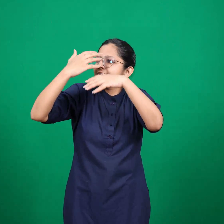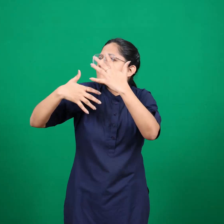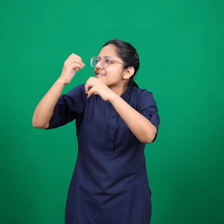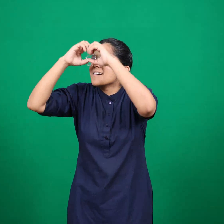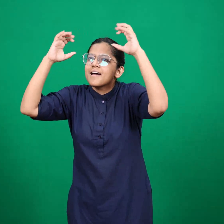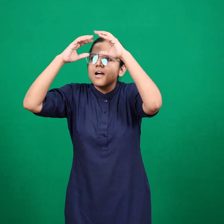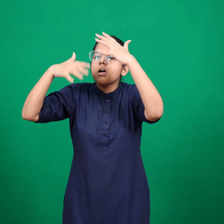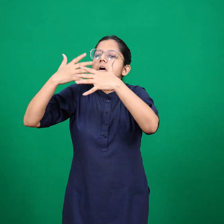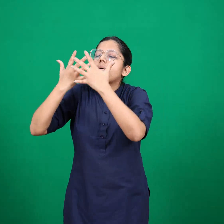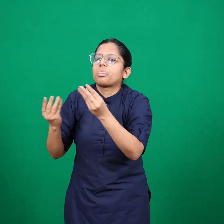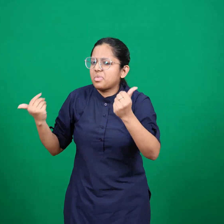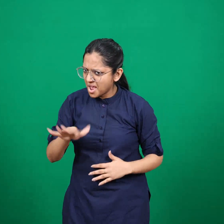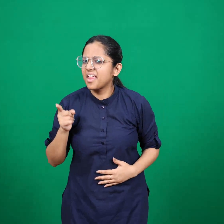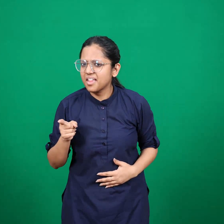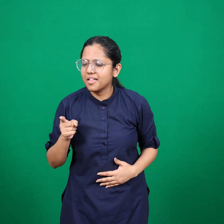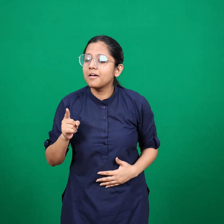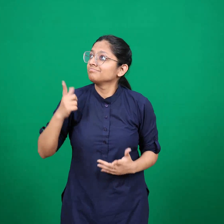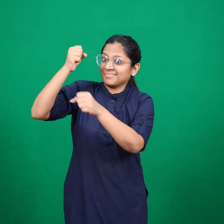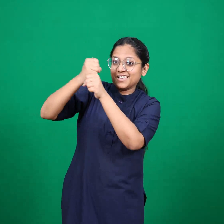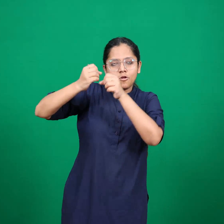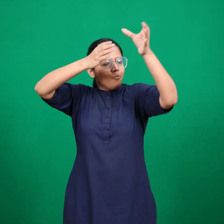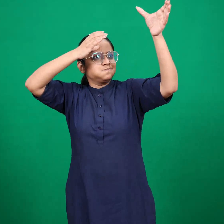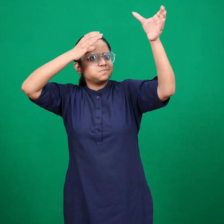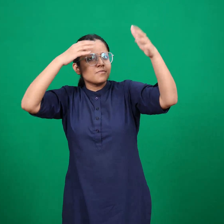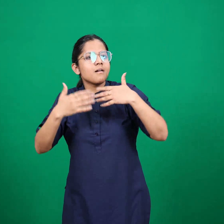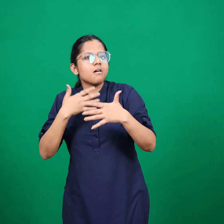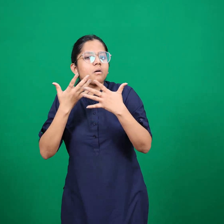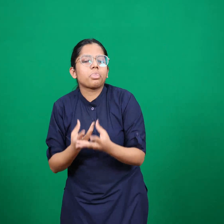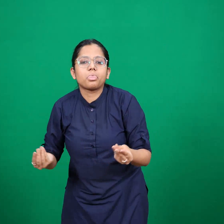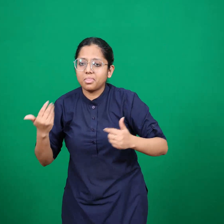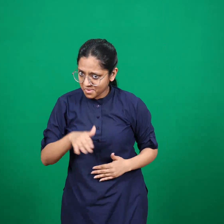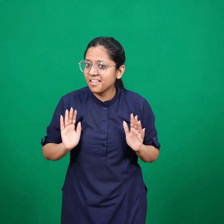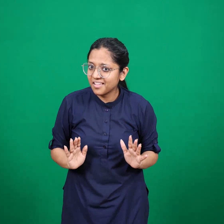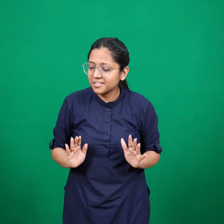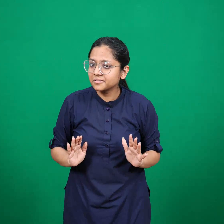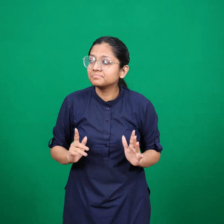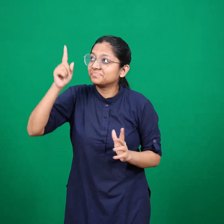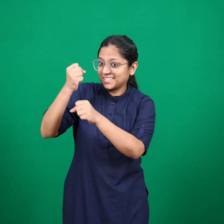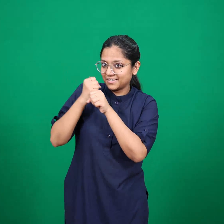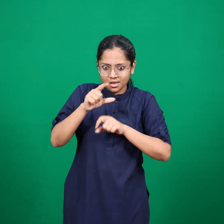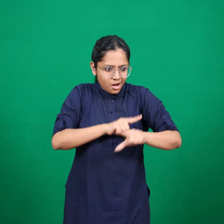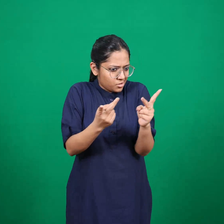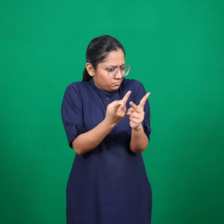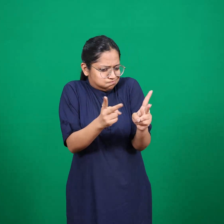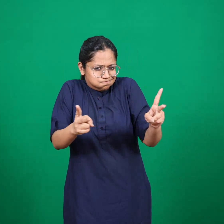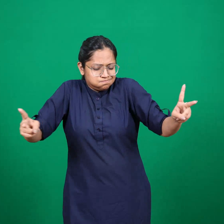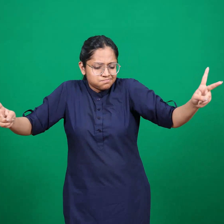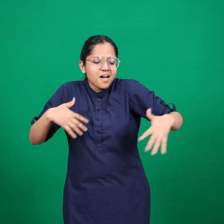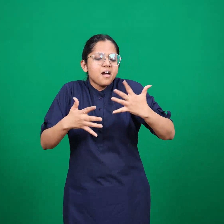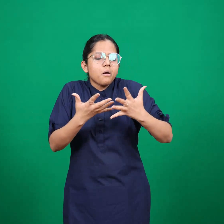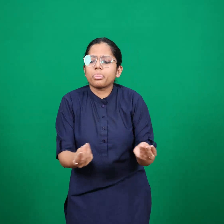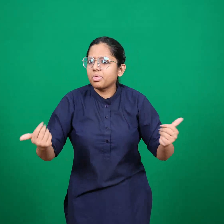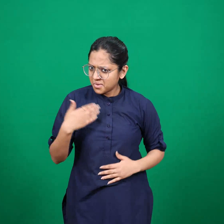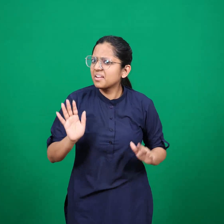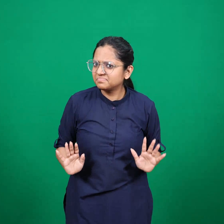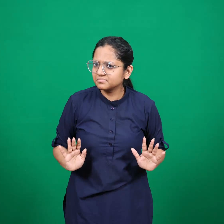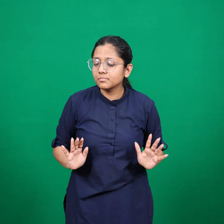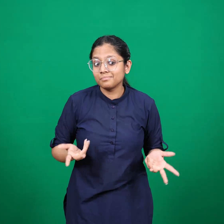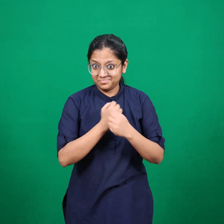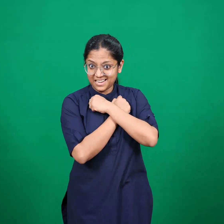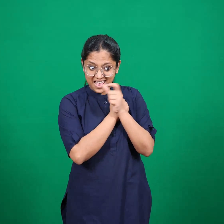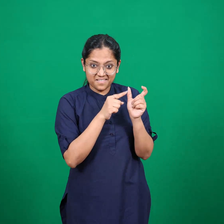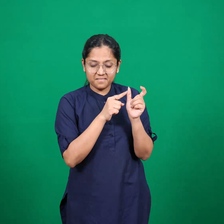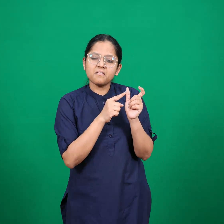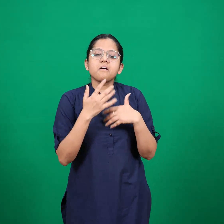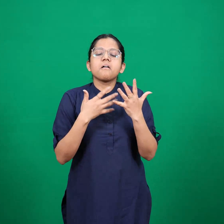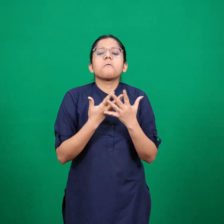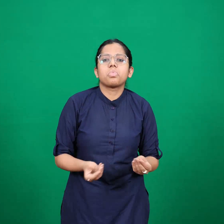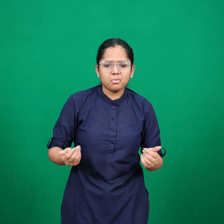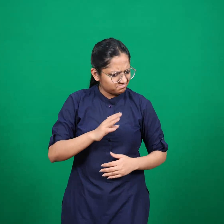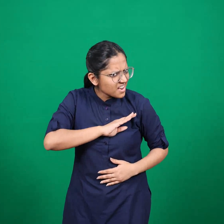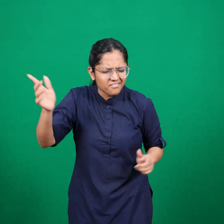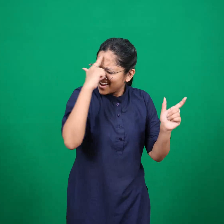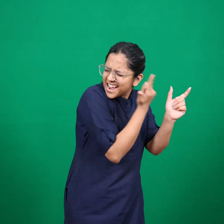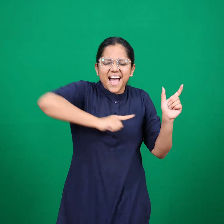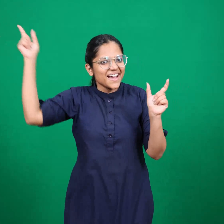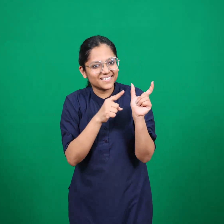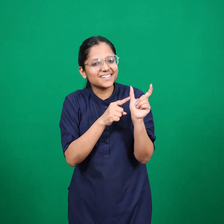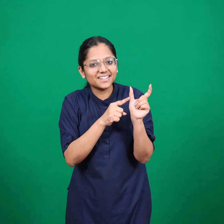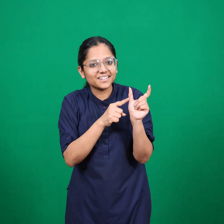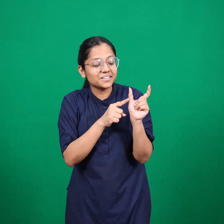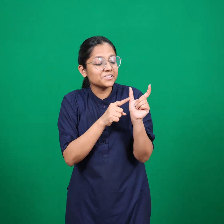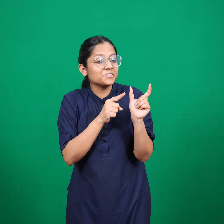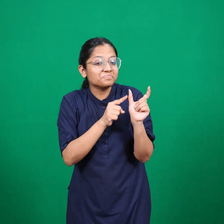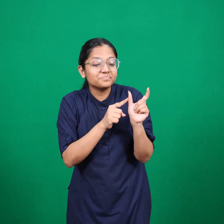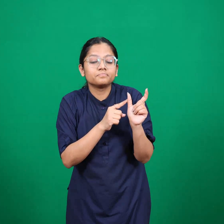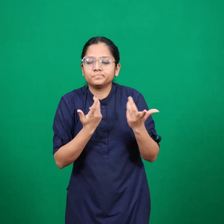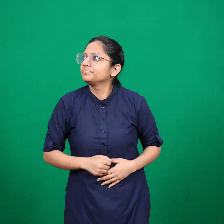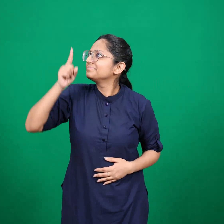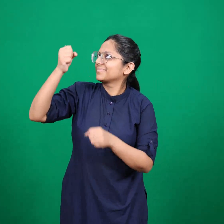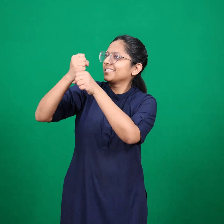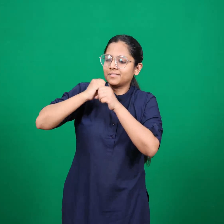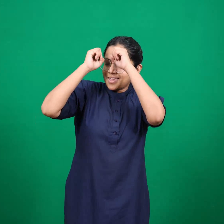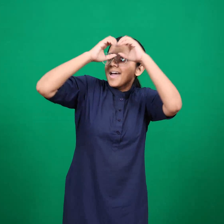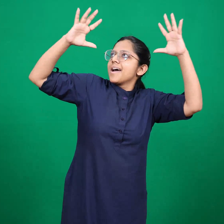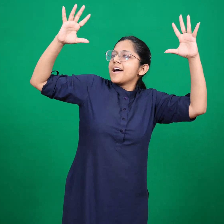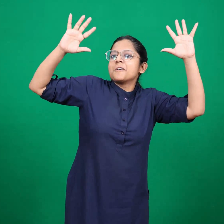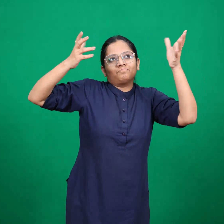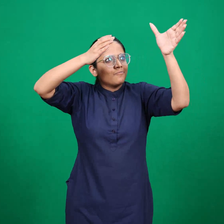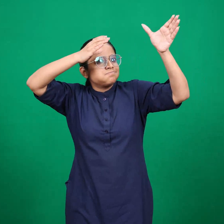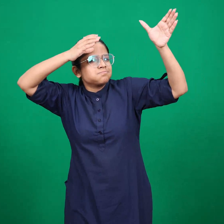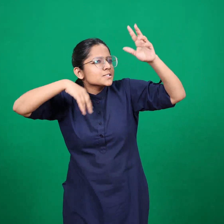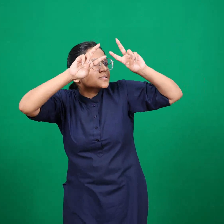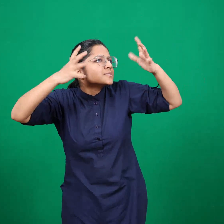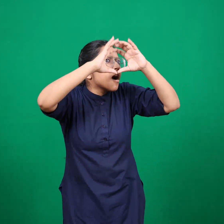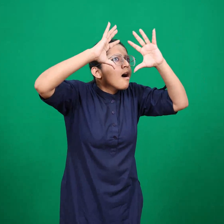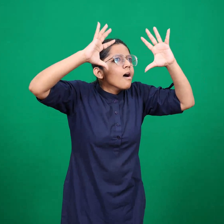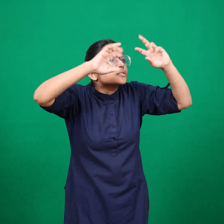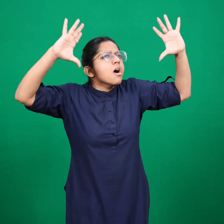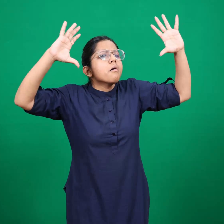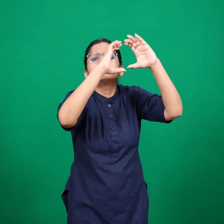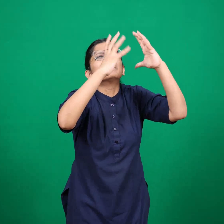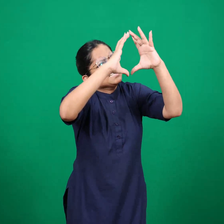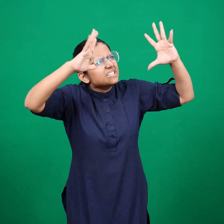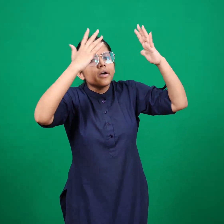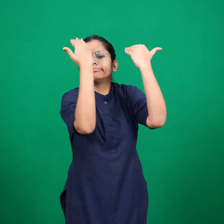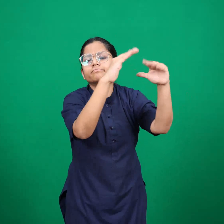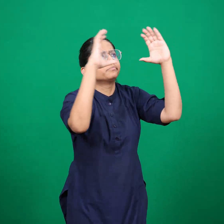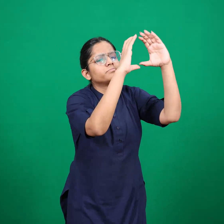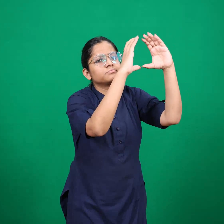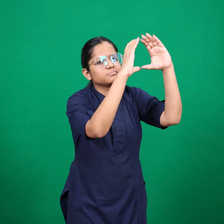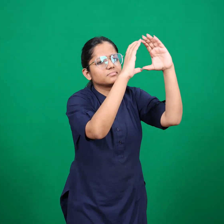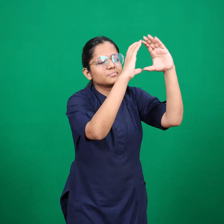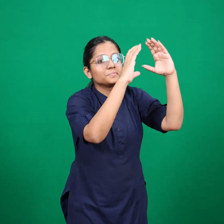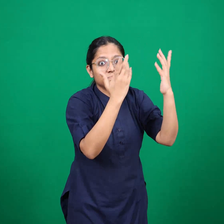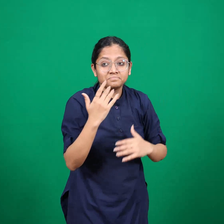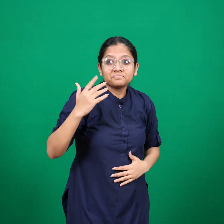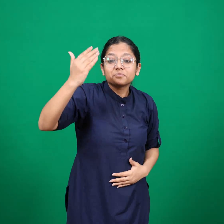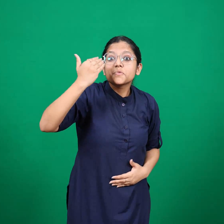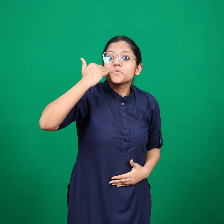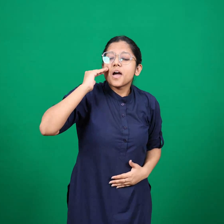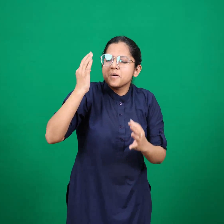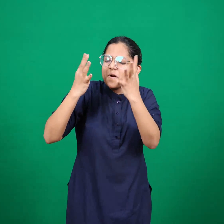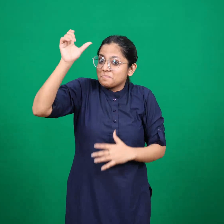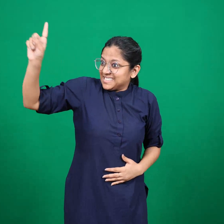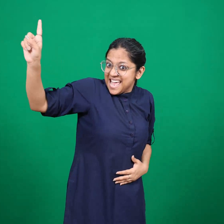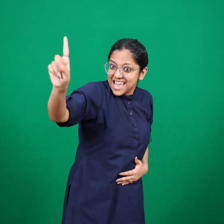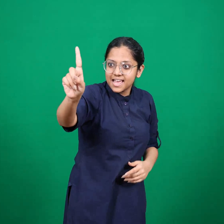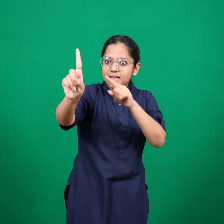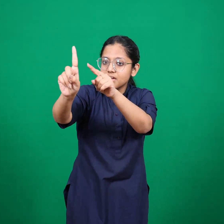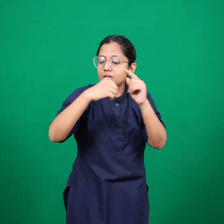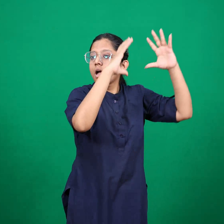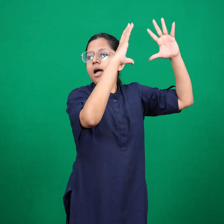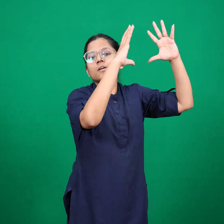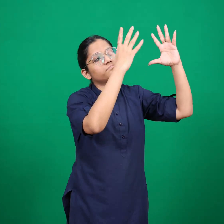For we know in part and we prophesy in part, but when the perfect comes, the partial passes away.